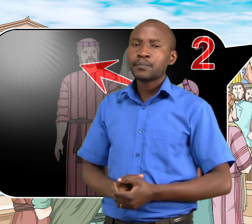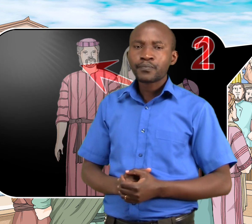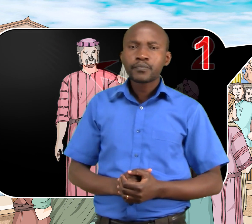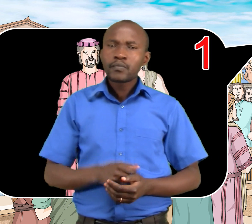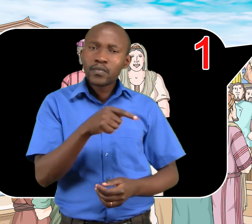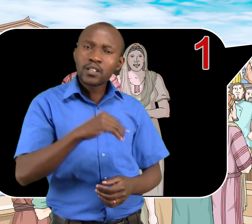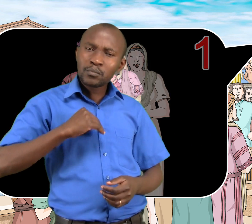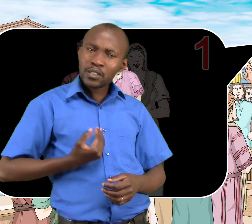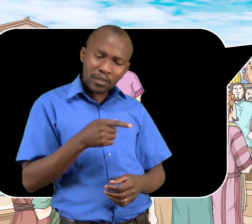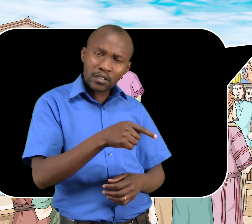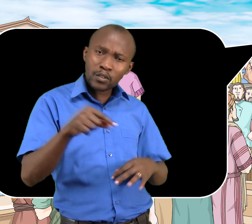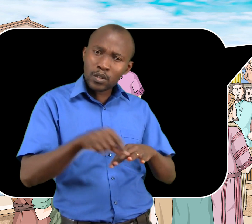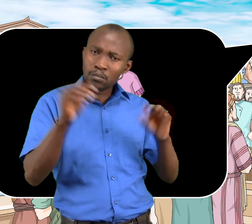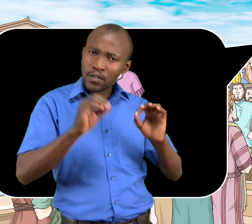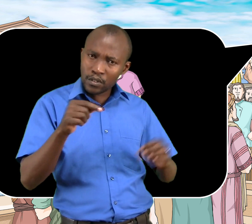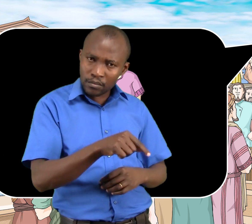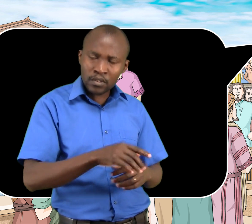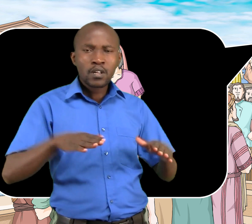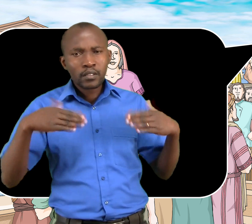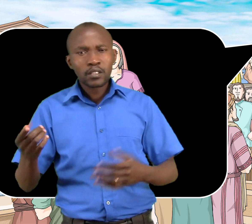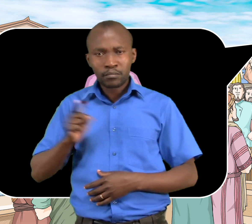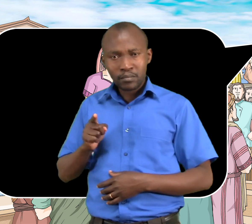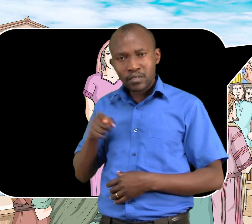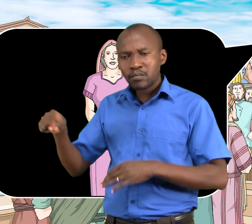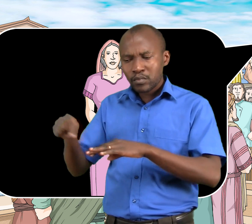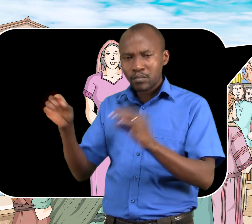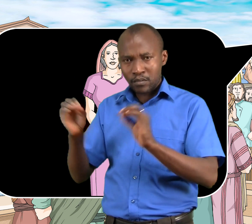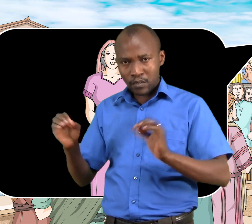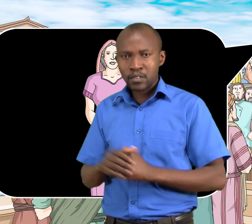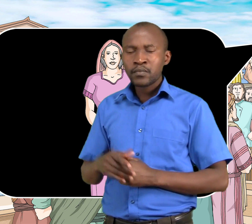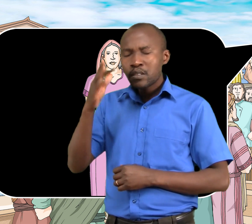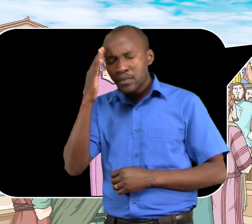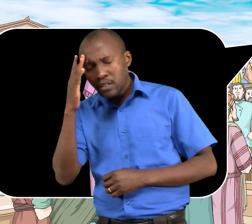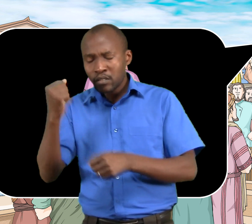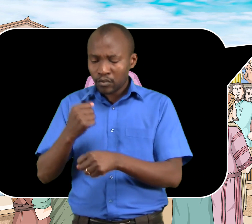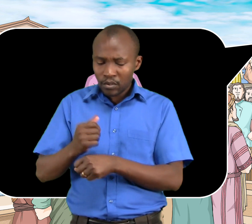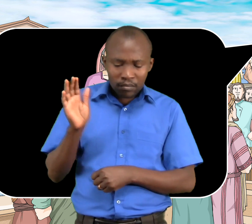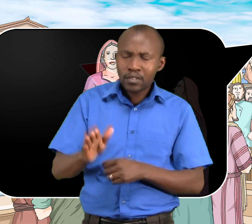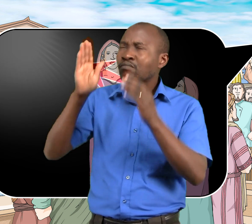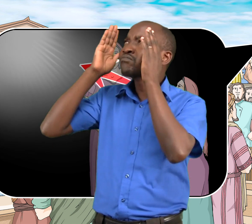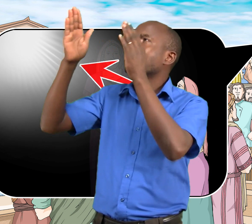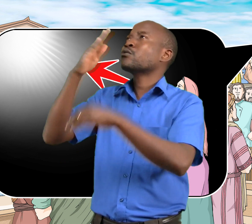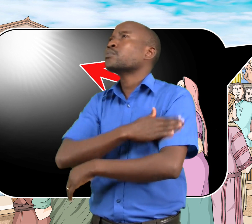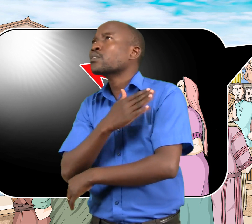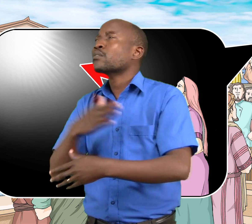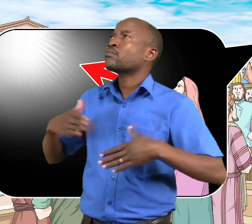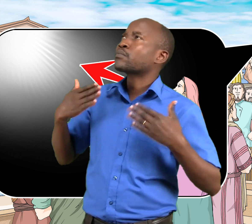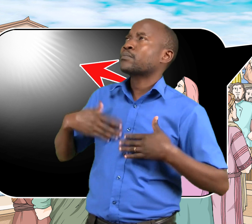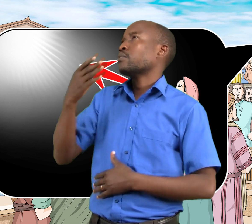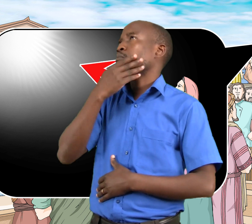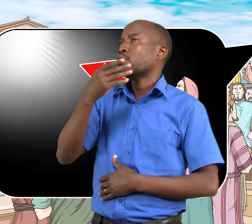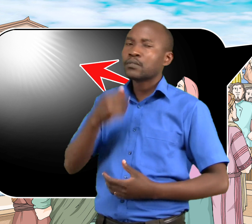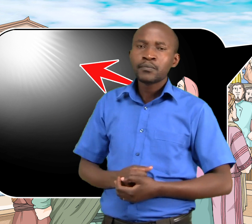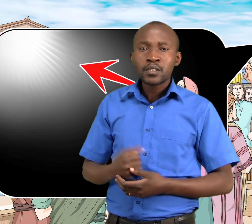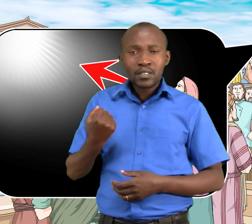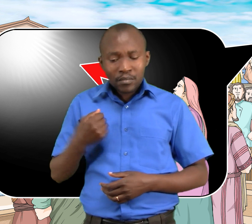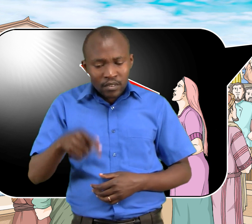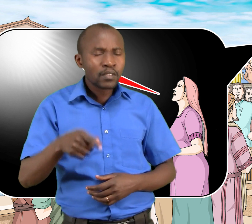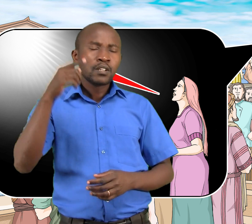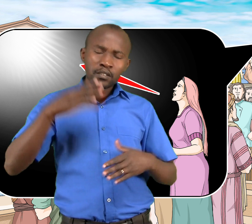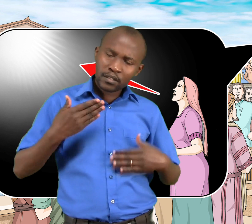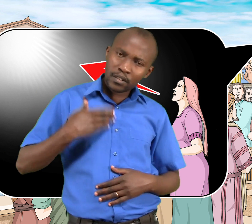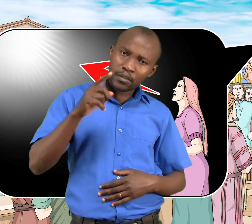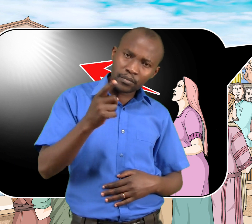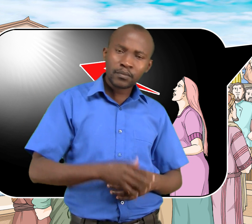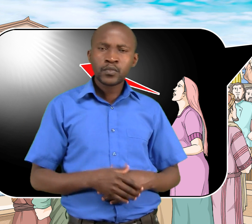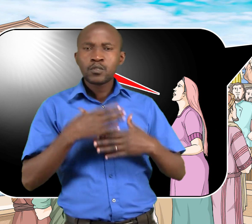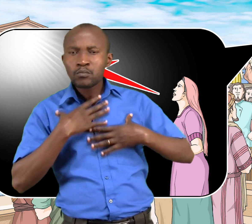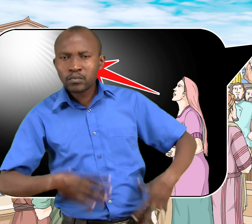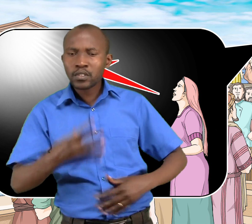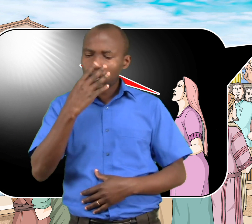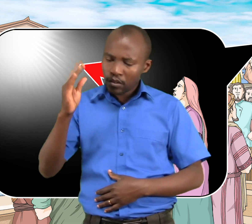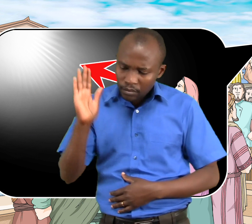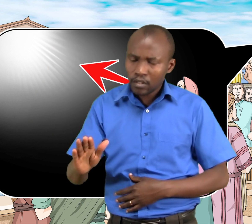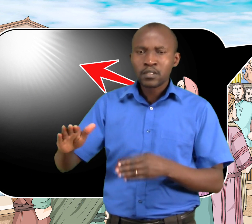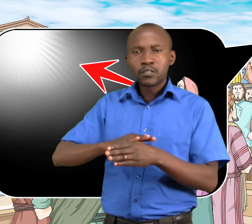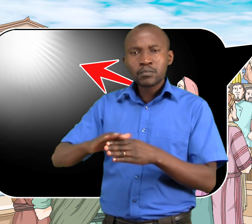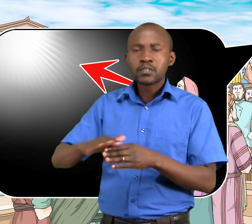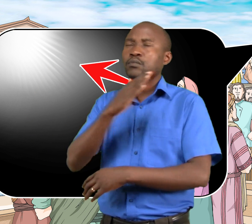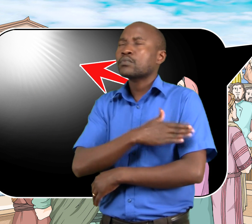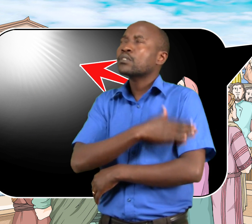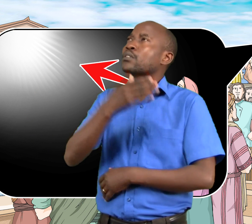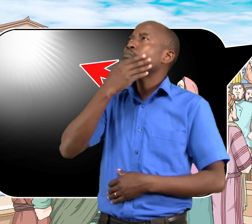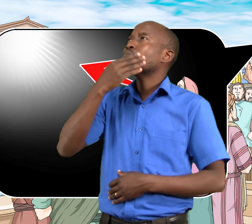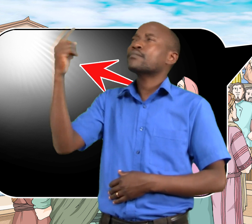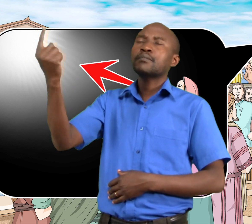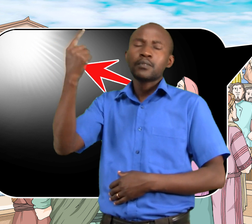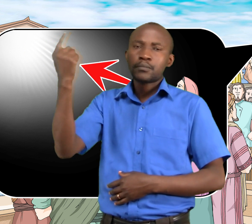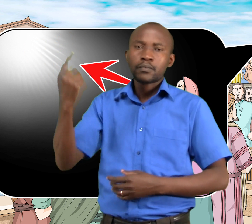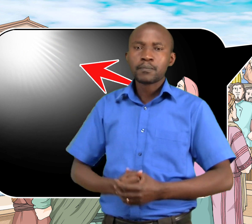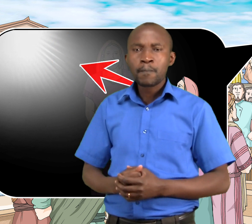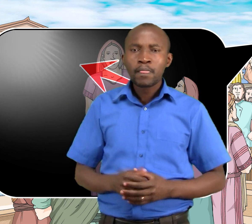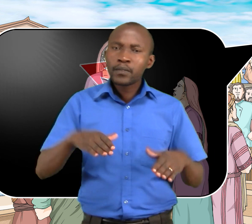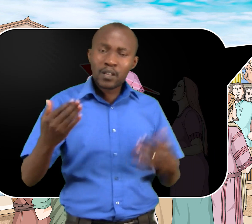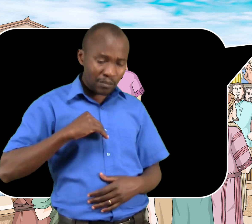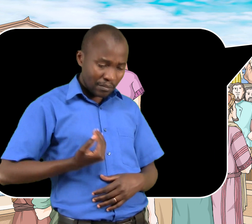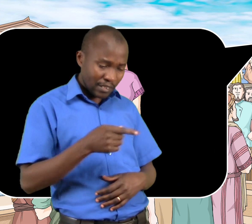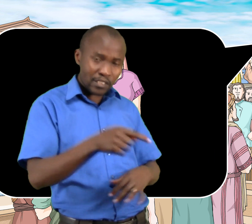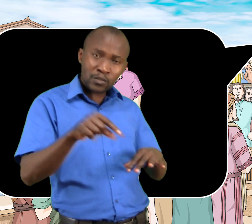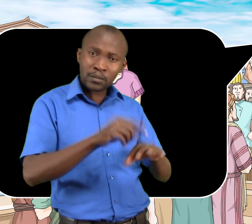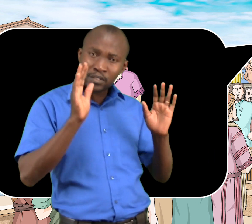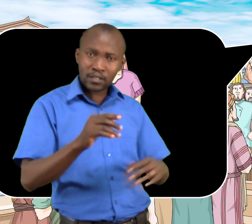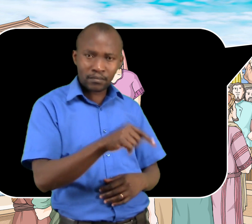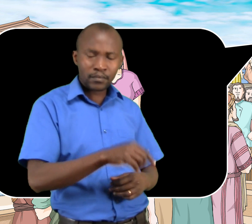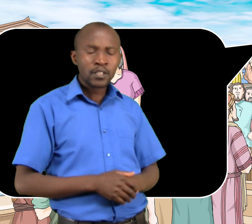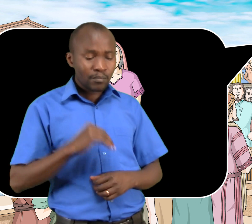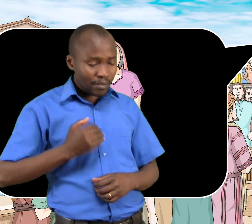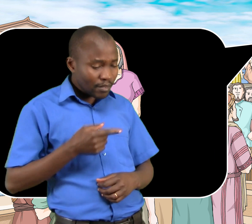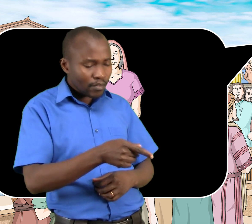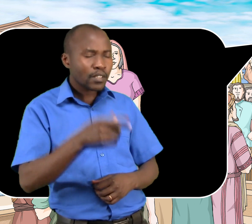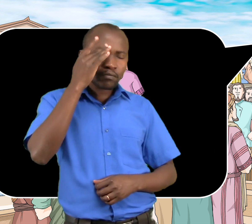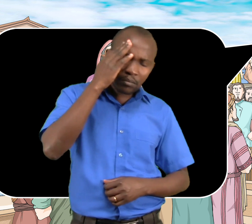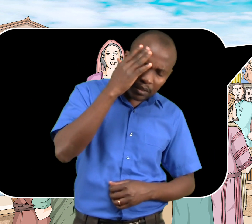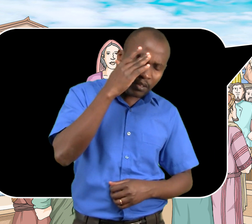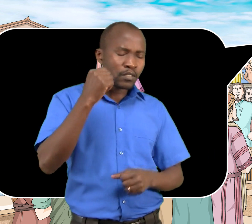The unmarried woman or virgin is concerned about the work of the Lord, how she can be holy in both body and spirit.